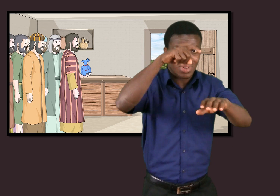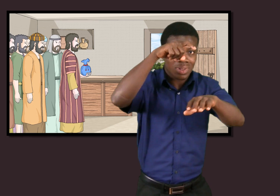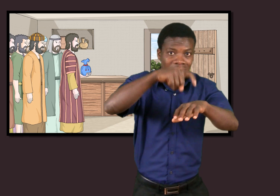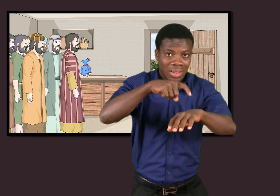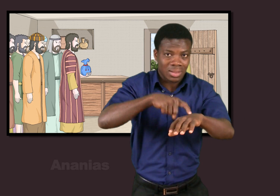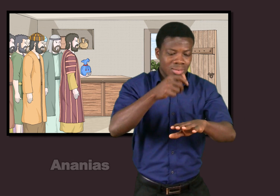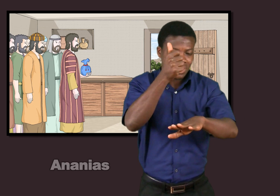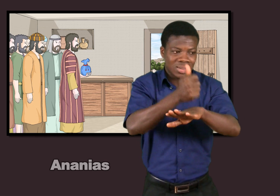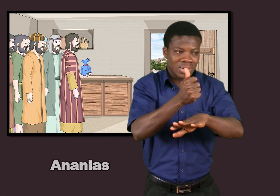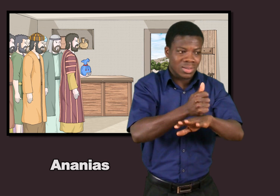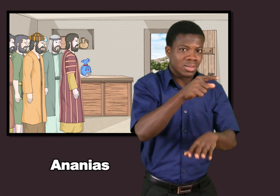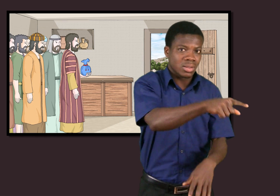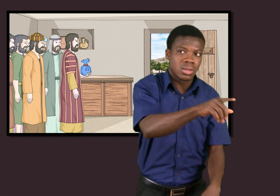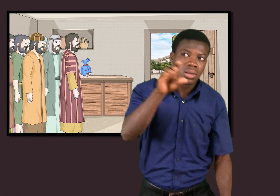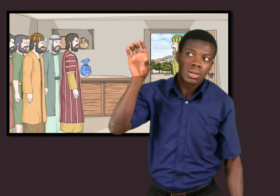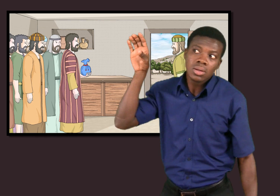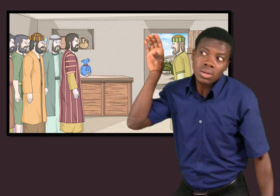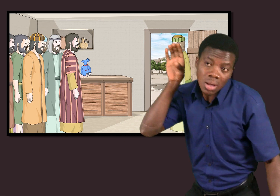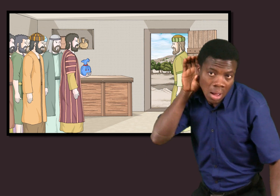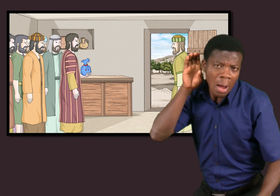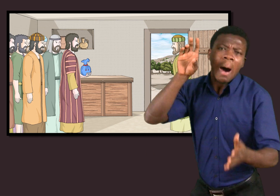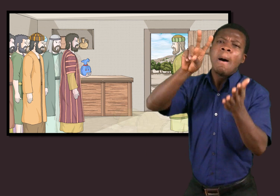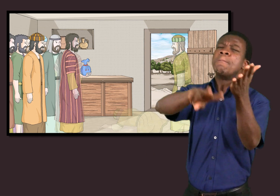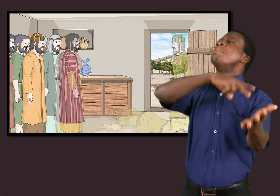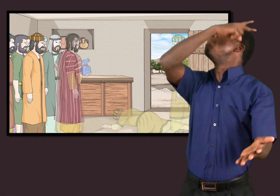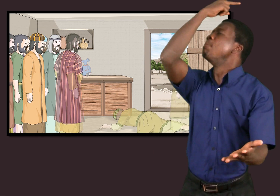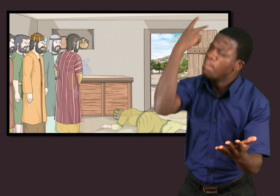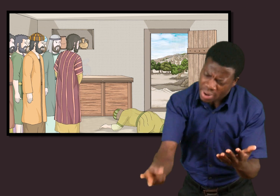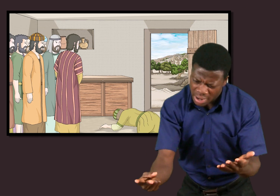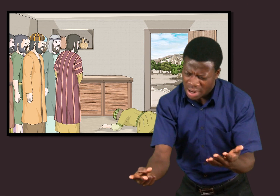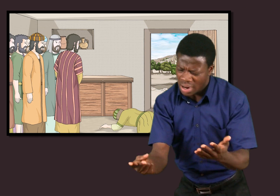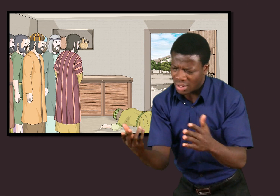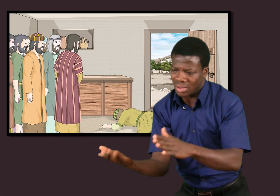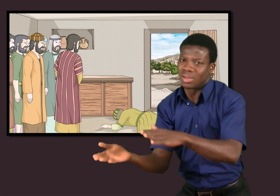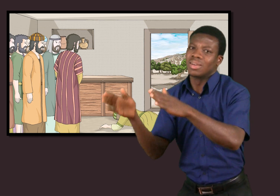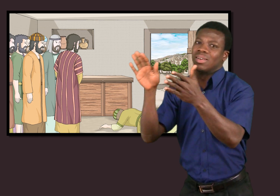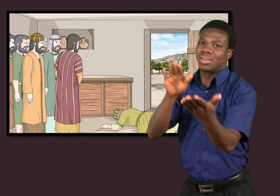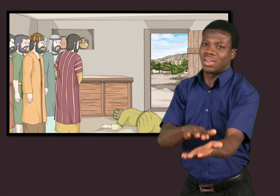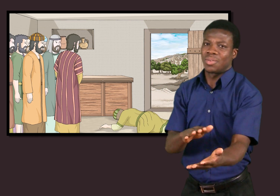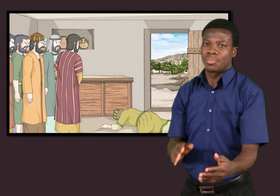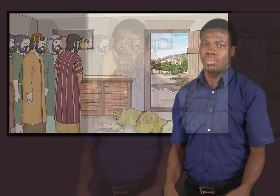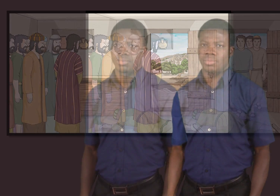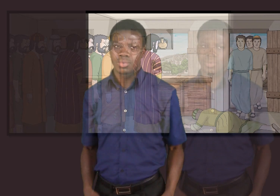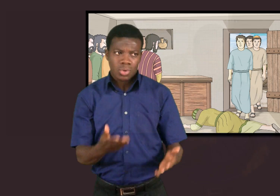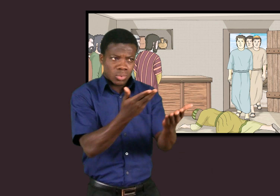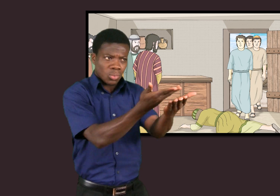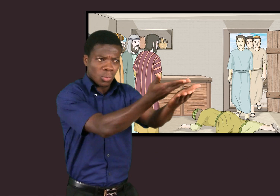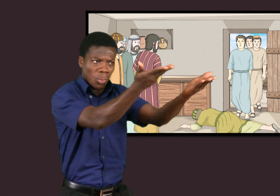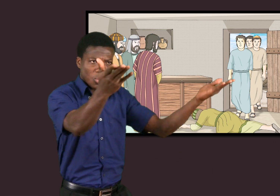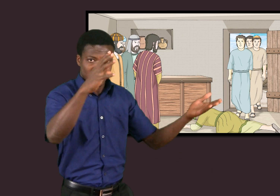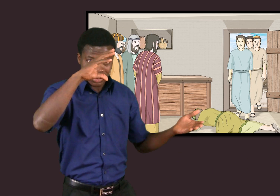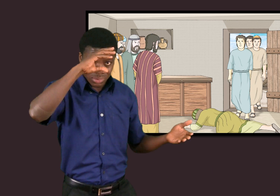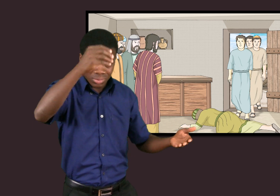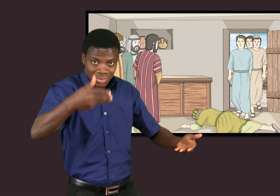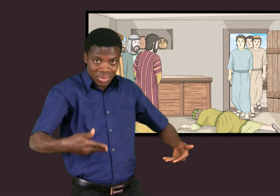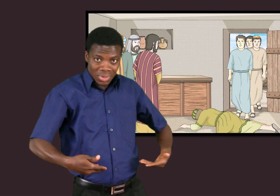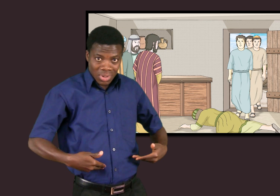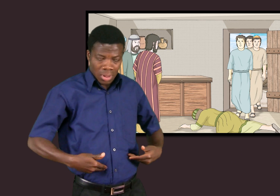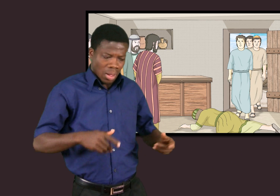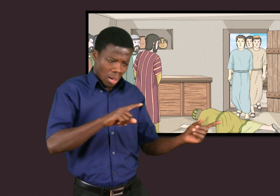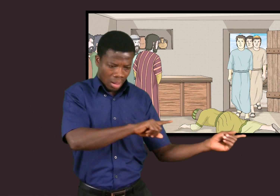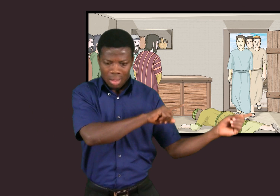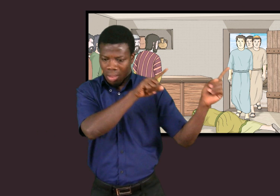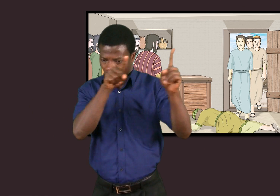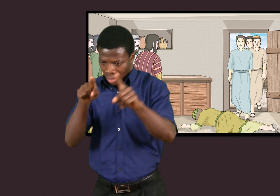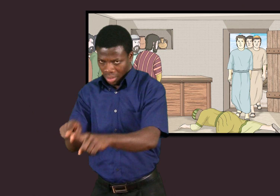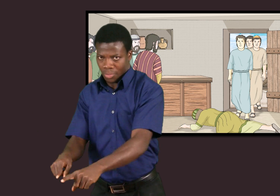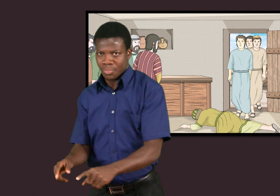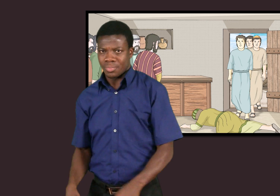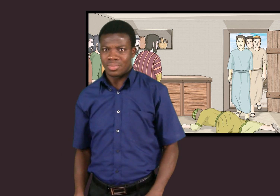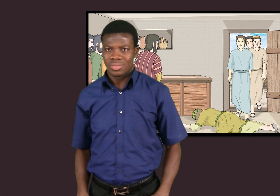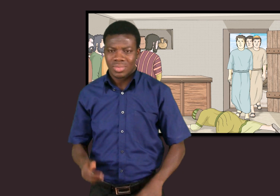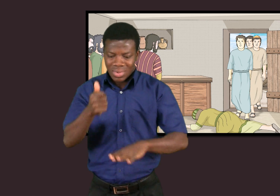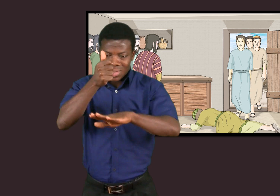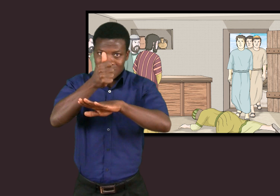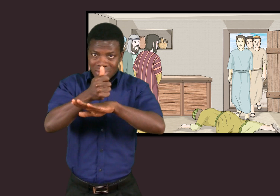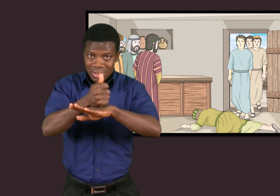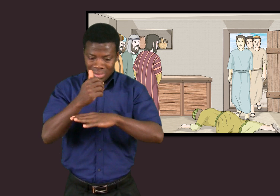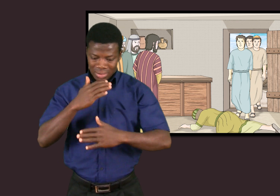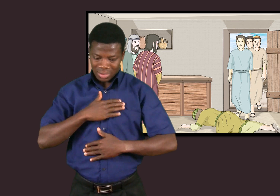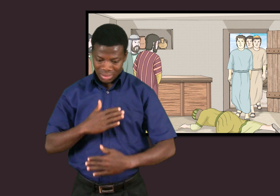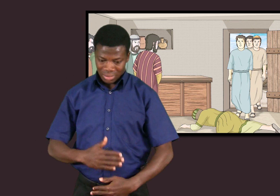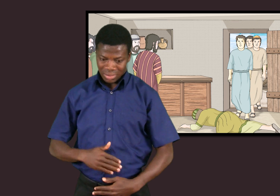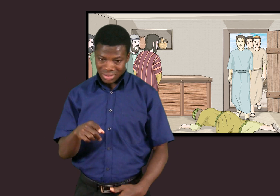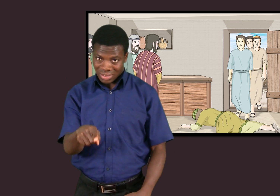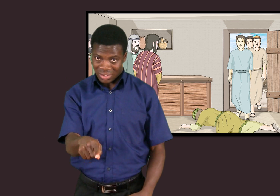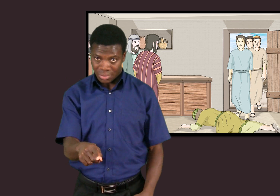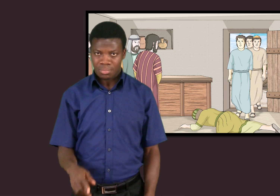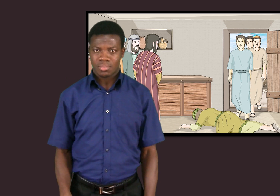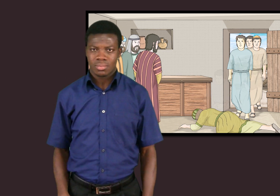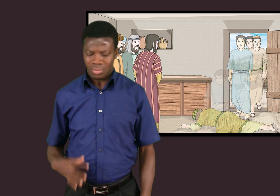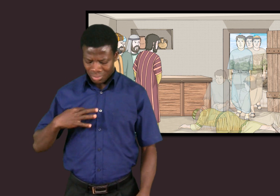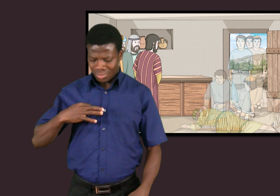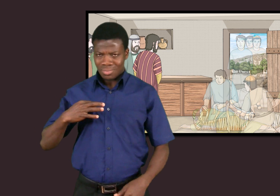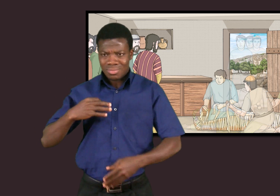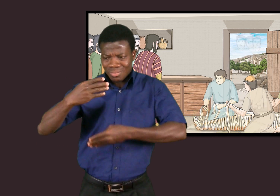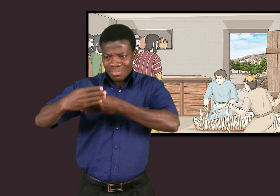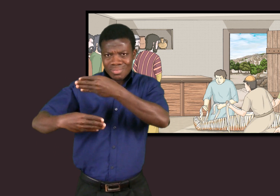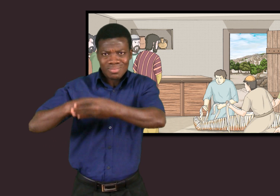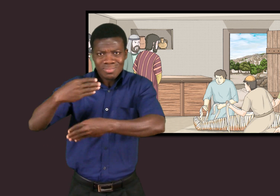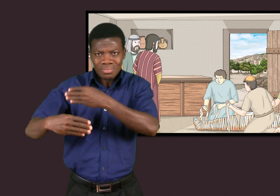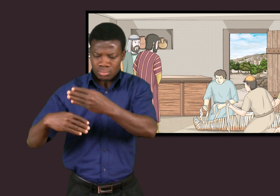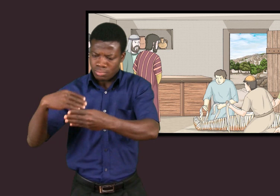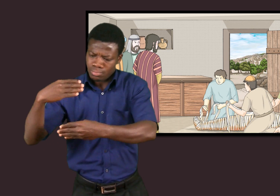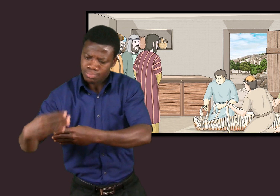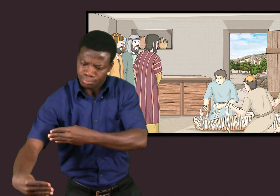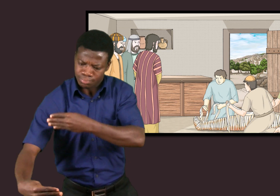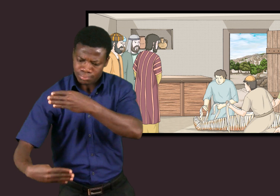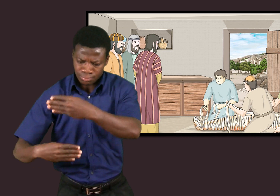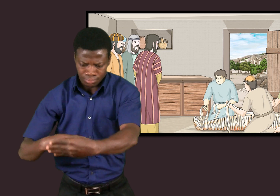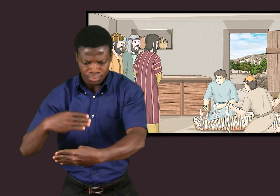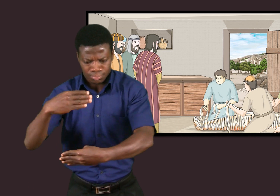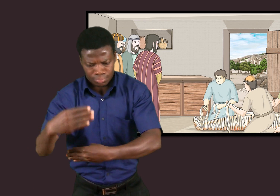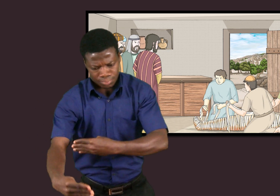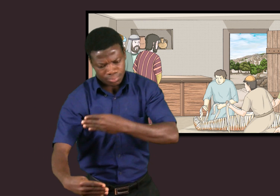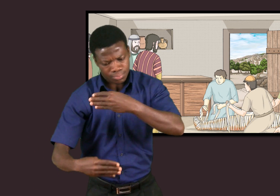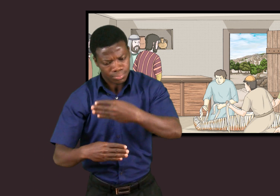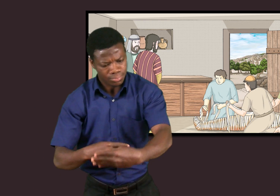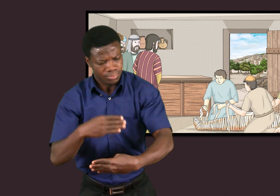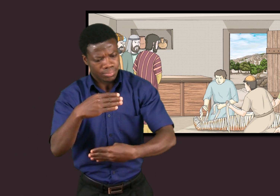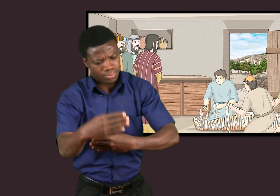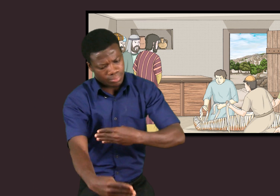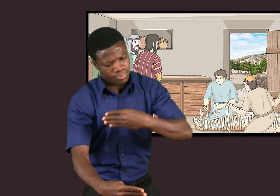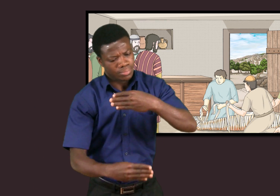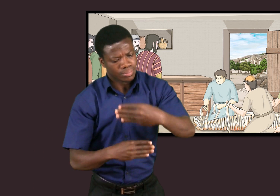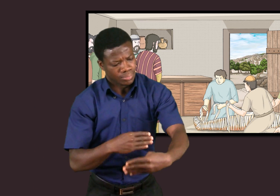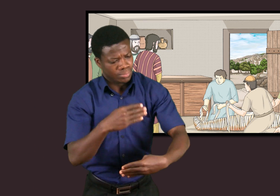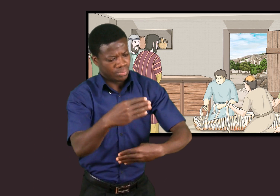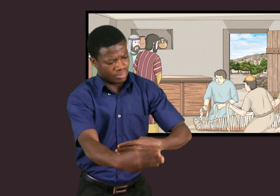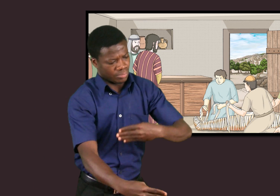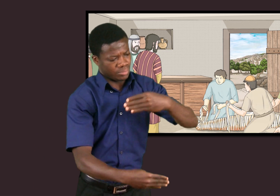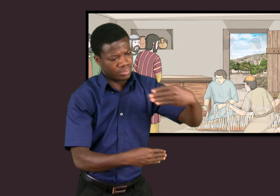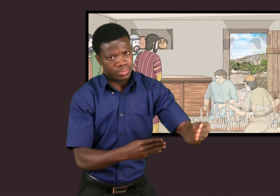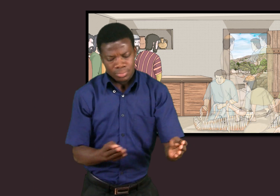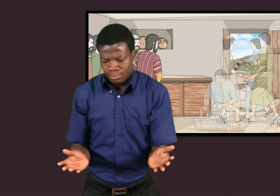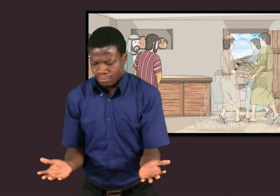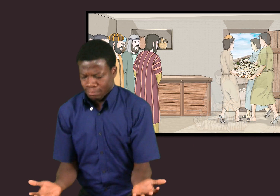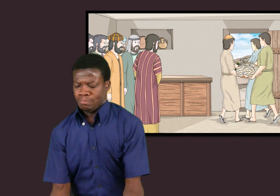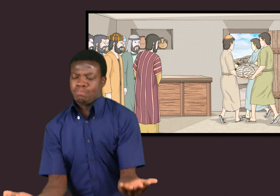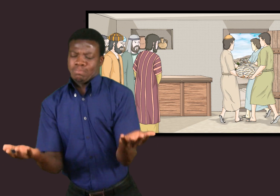On hearing these words, Ananias fell down and died.